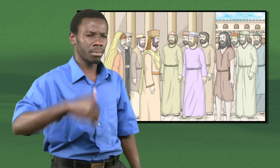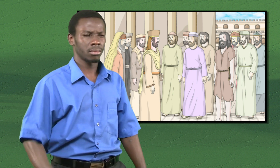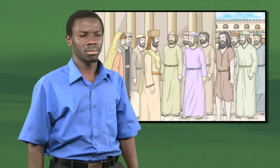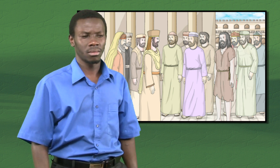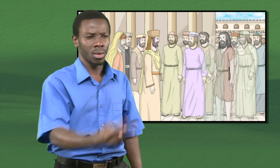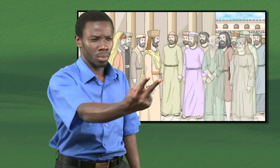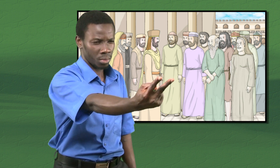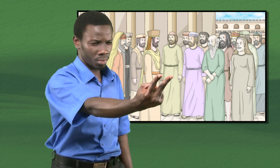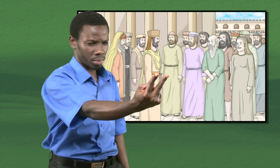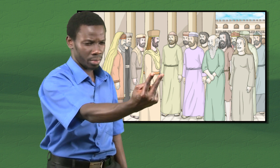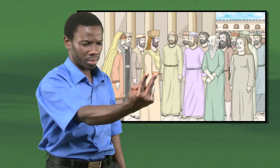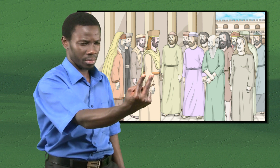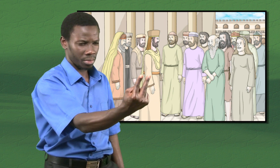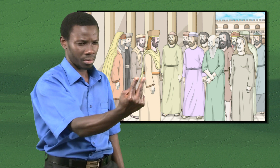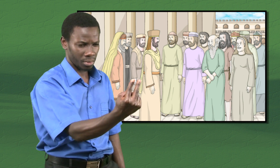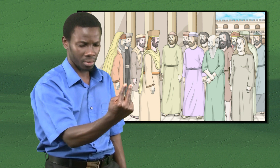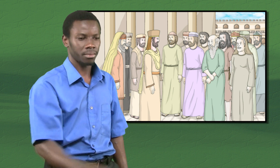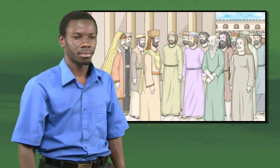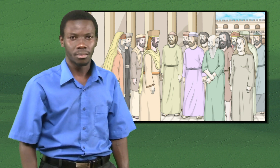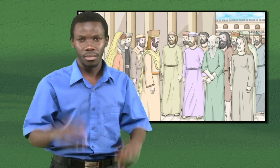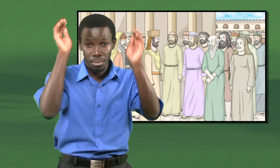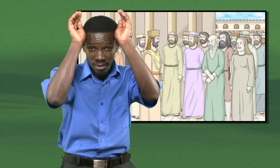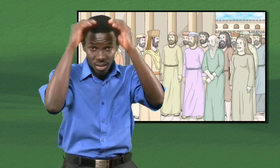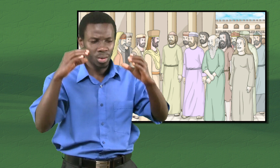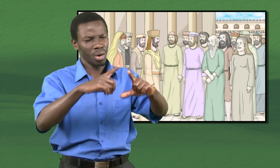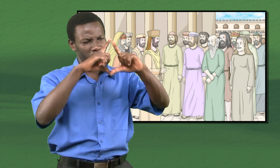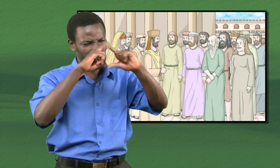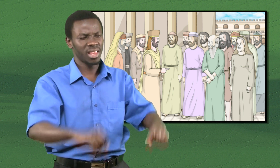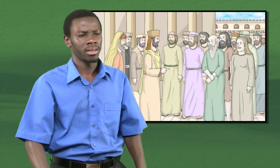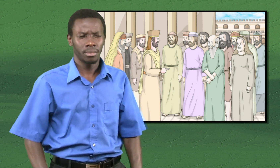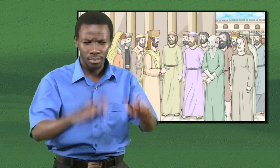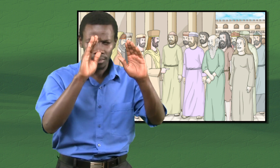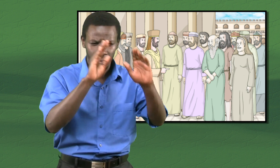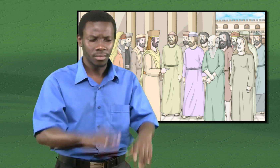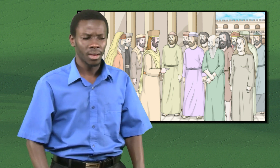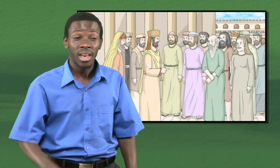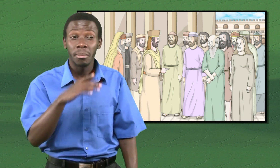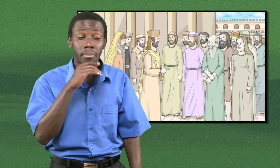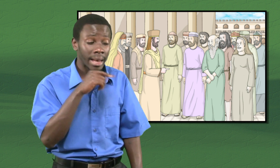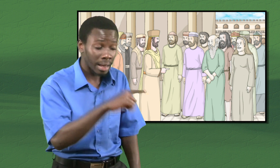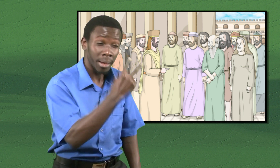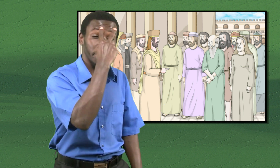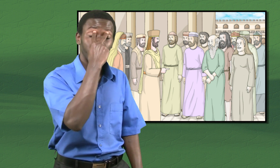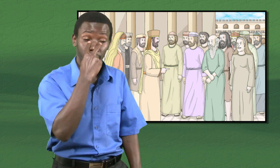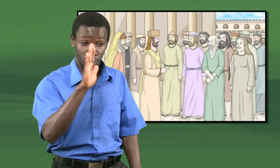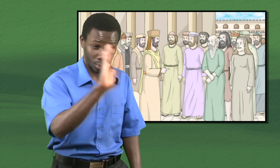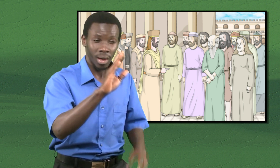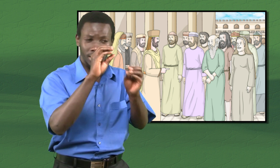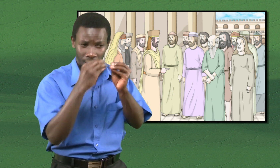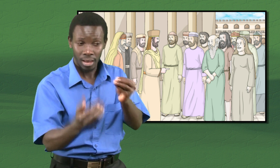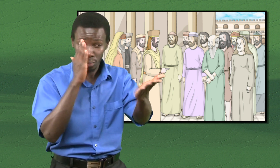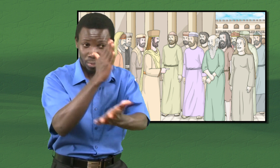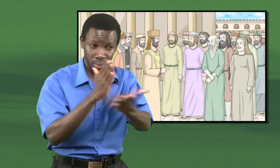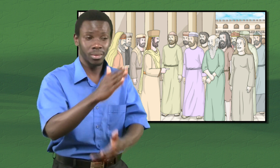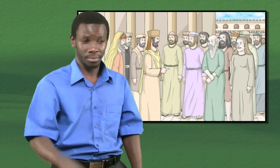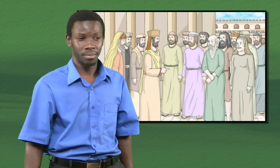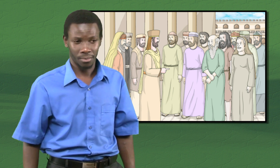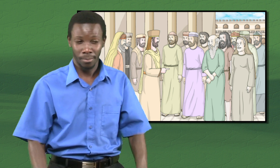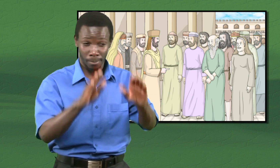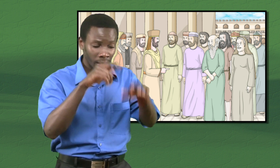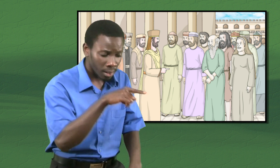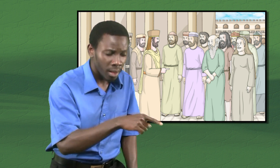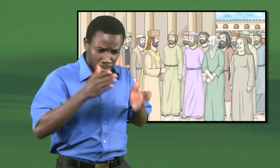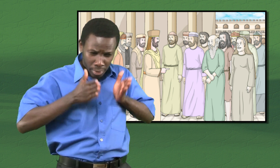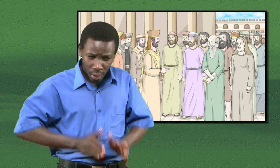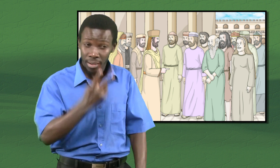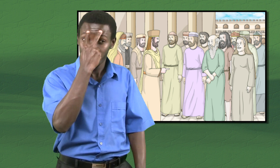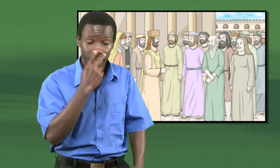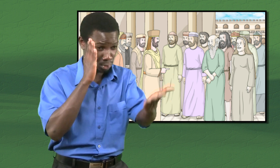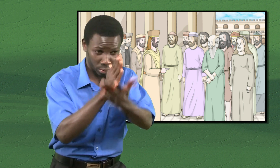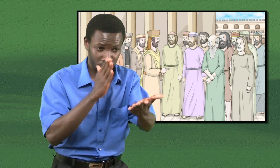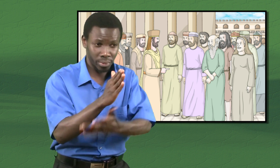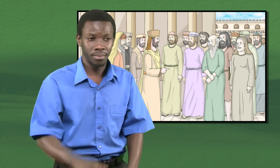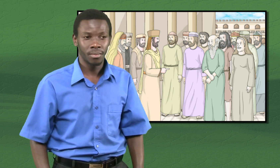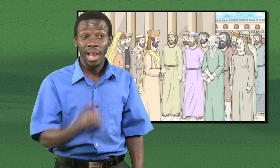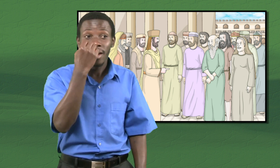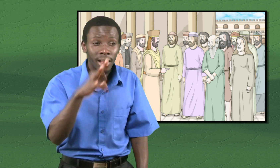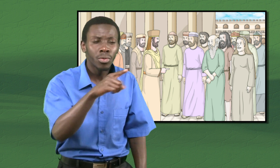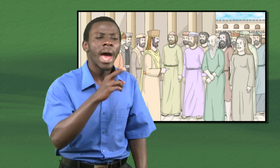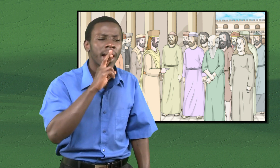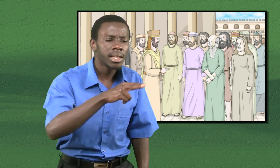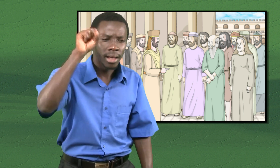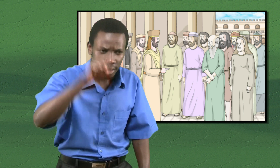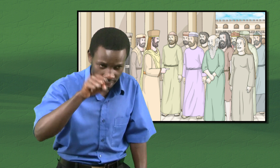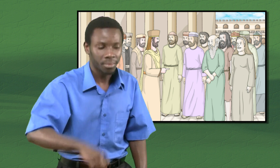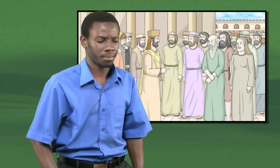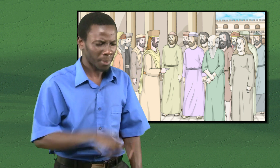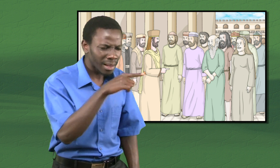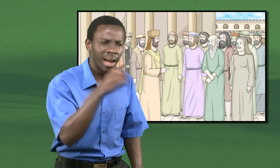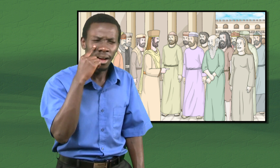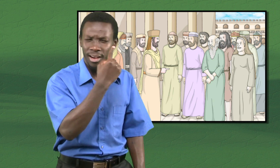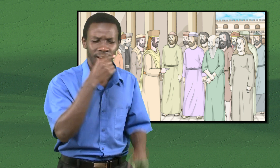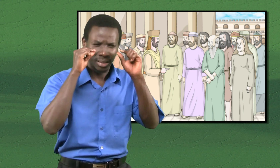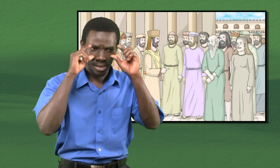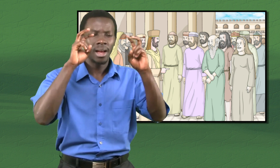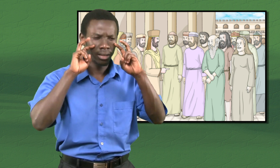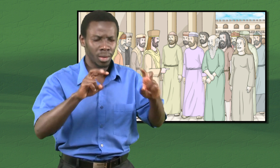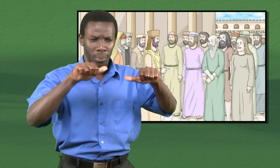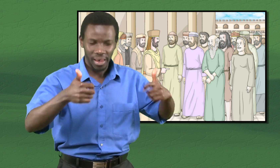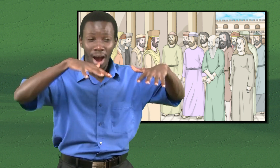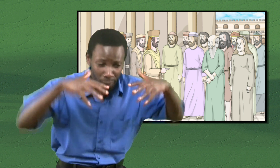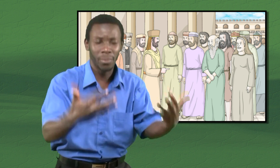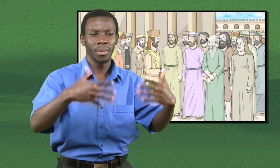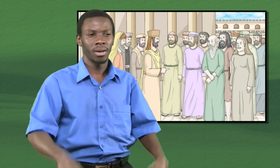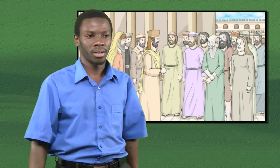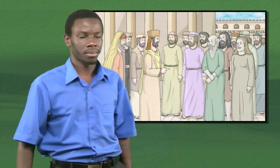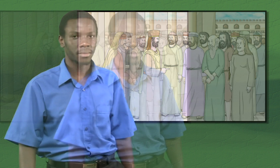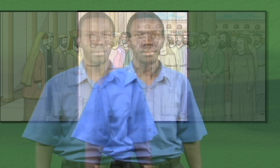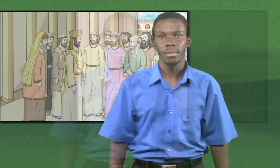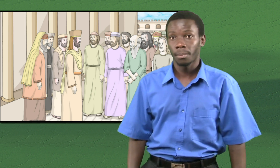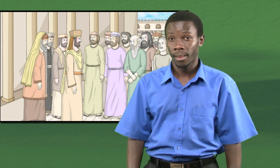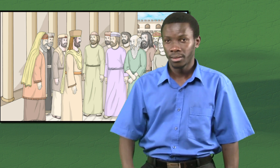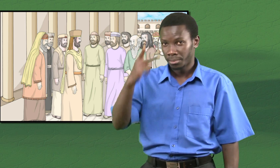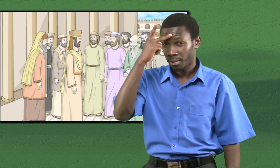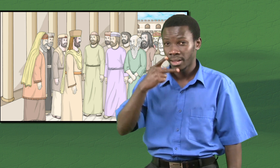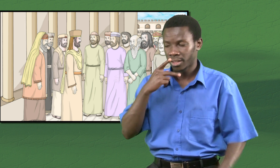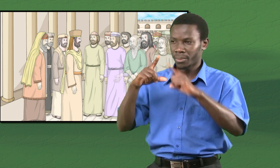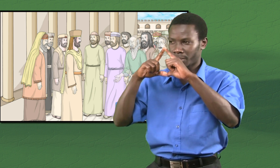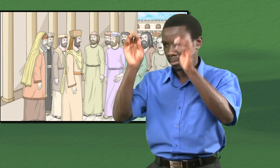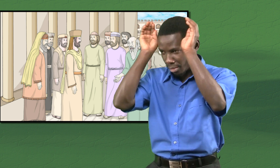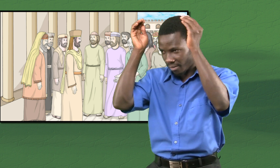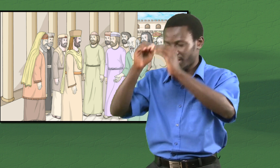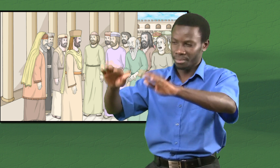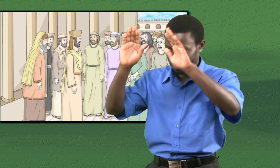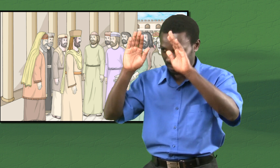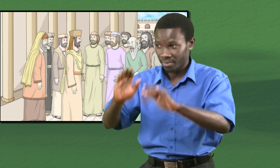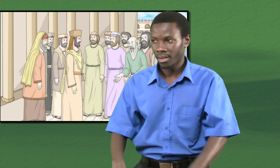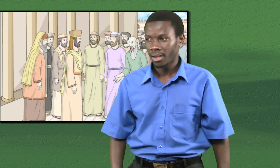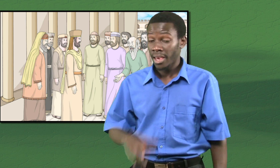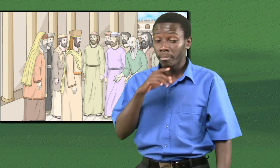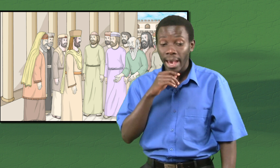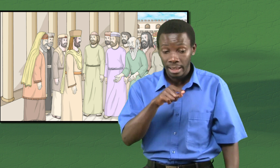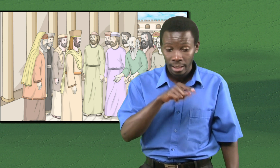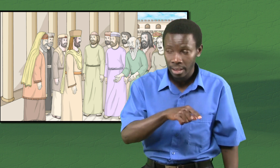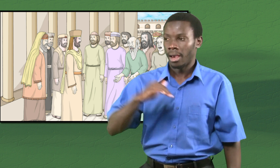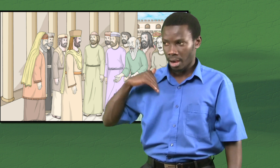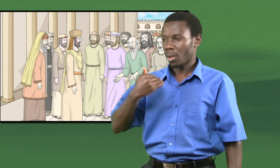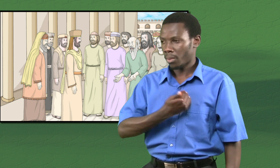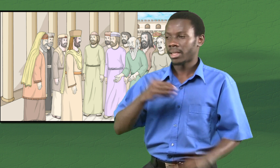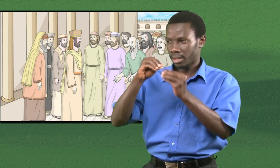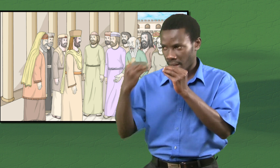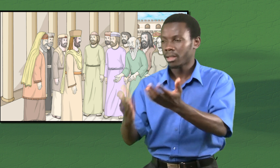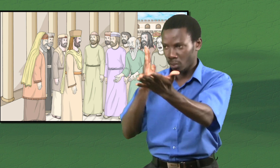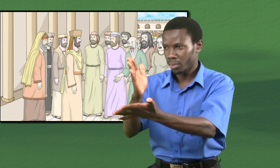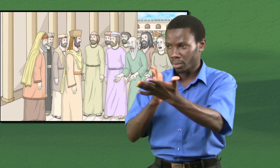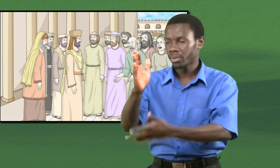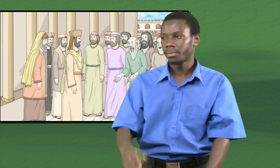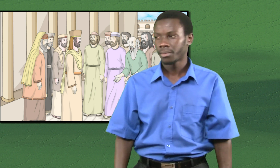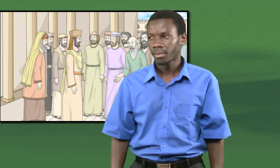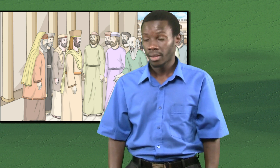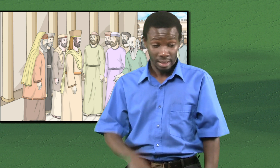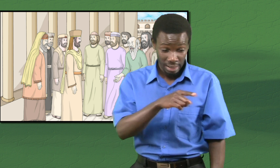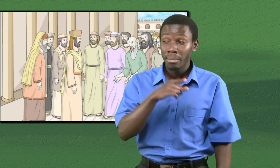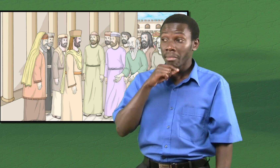The Jews still did not believe that the man had been blind and had received his sight until they summoned his parents and asked, “Is this your son, the one you say was born blind?